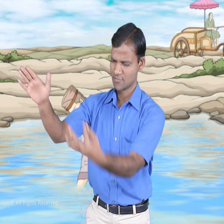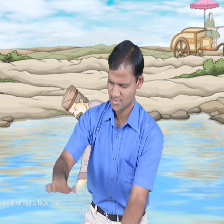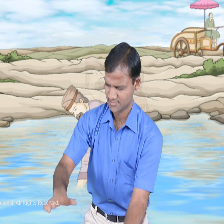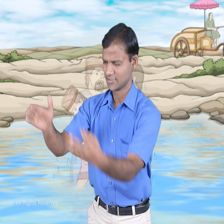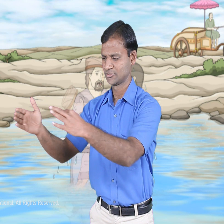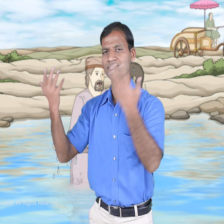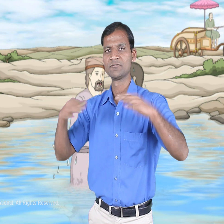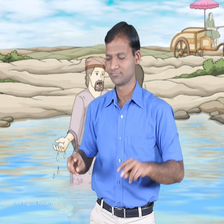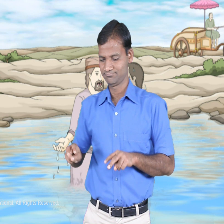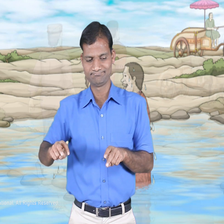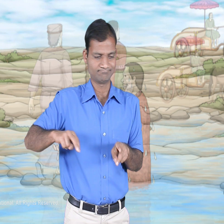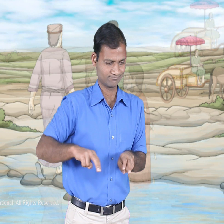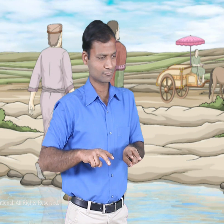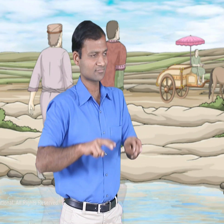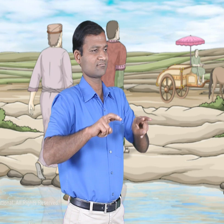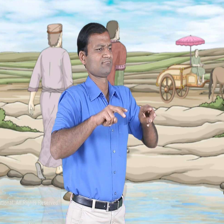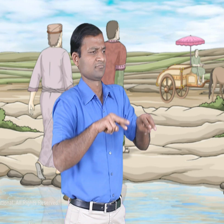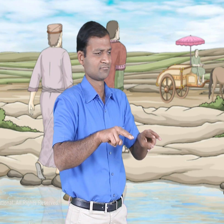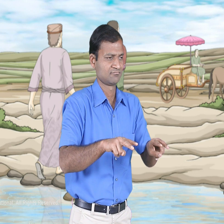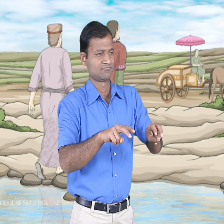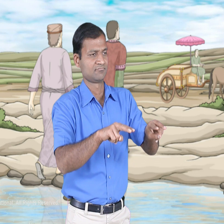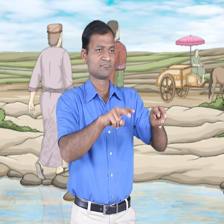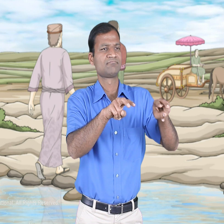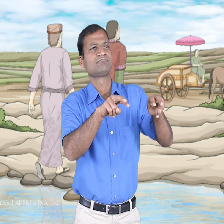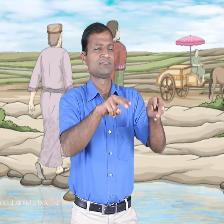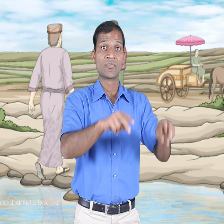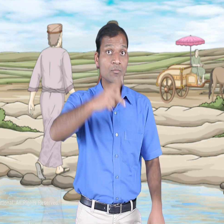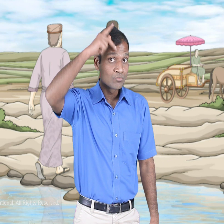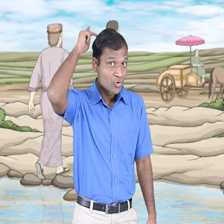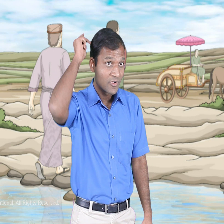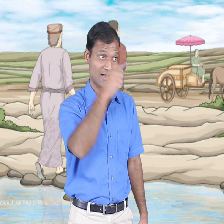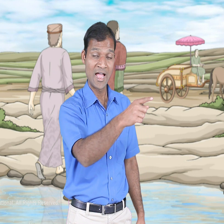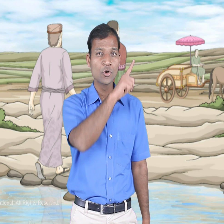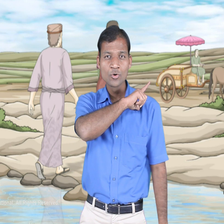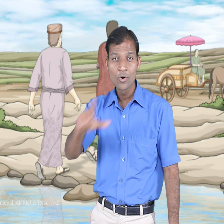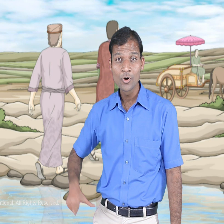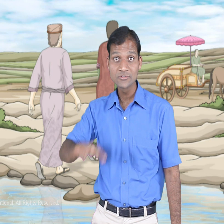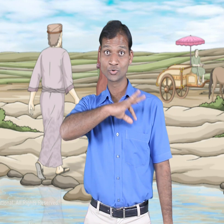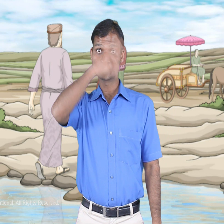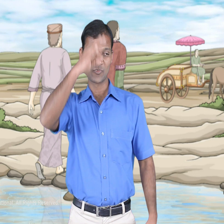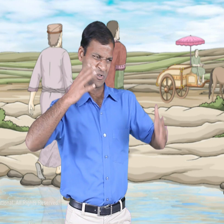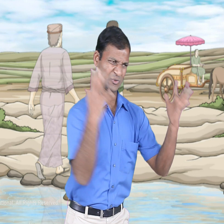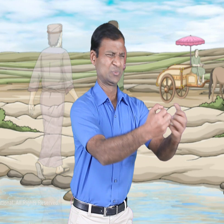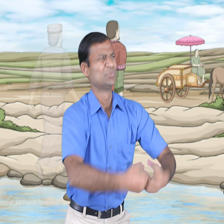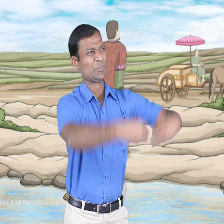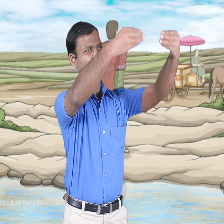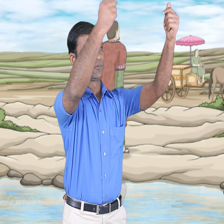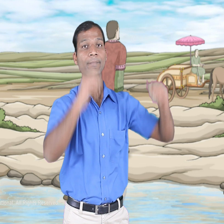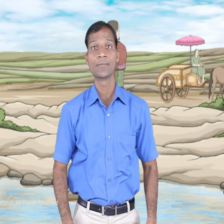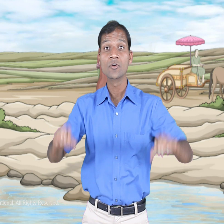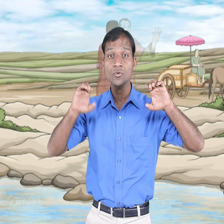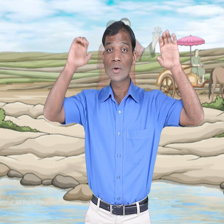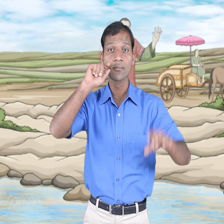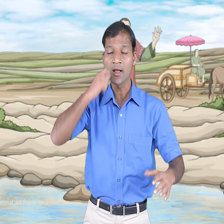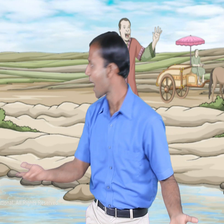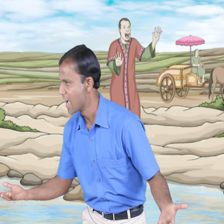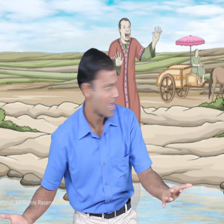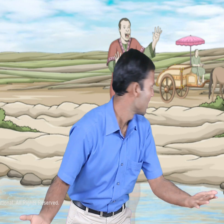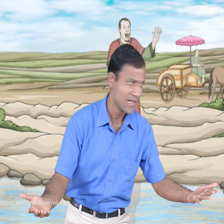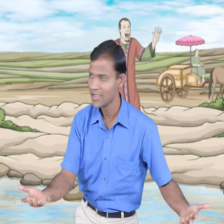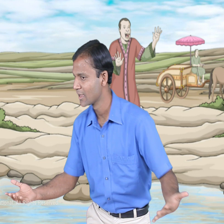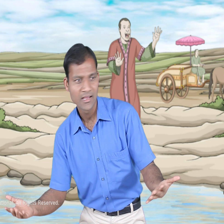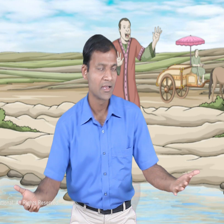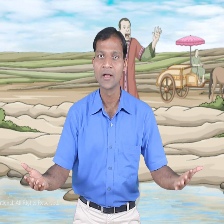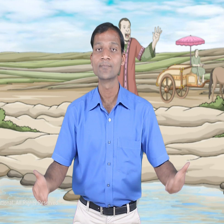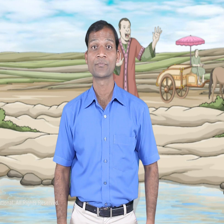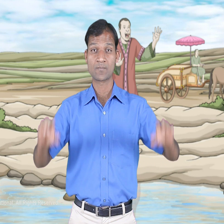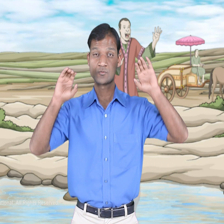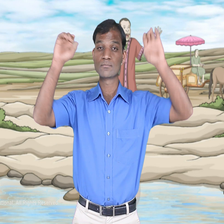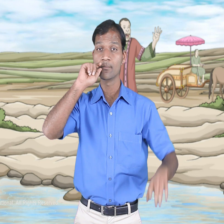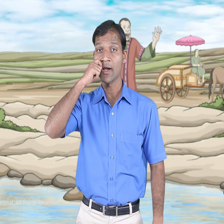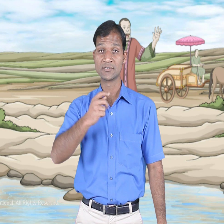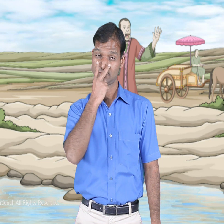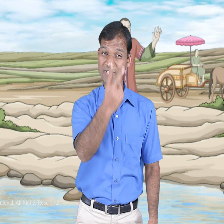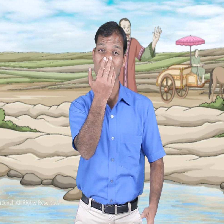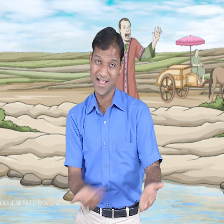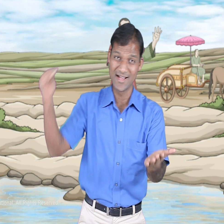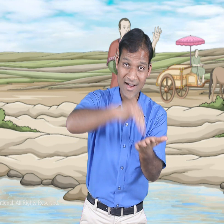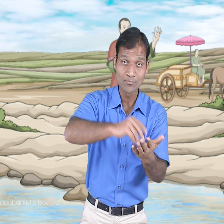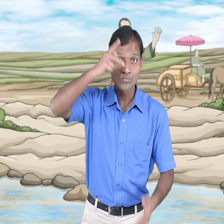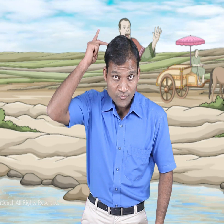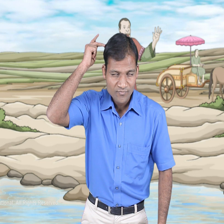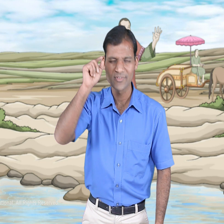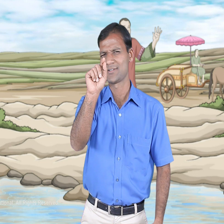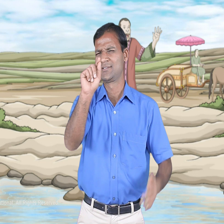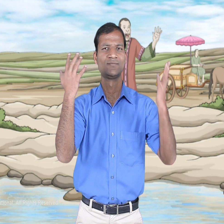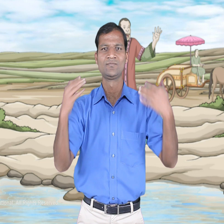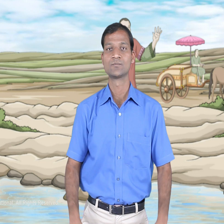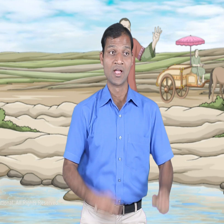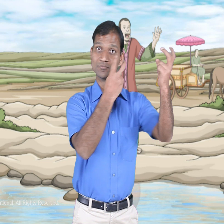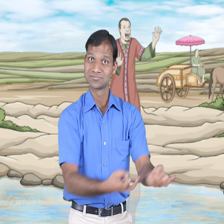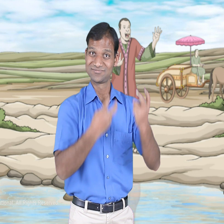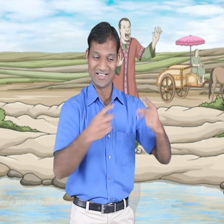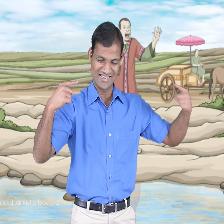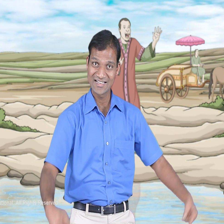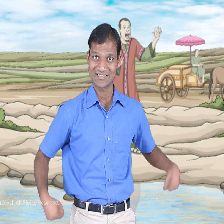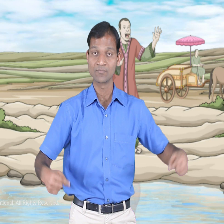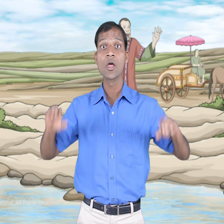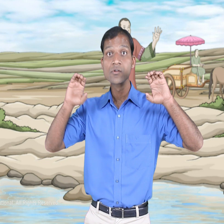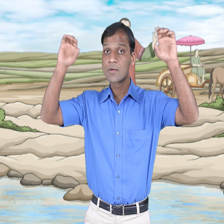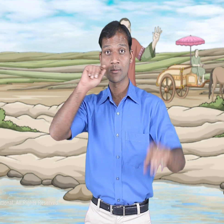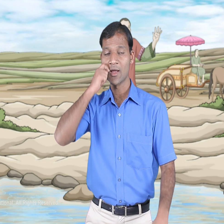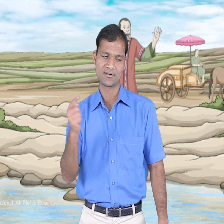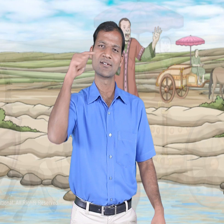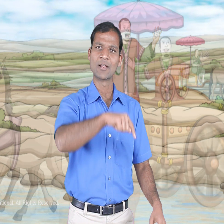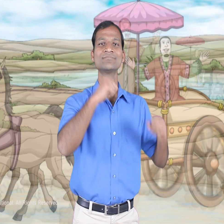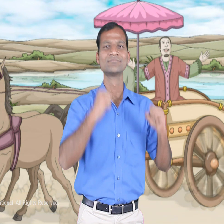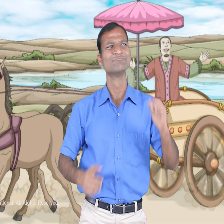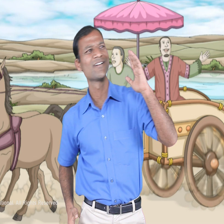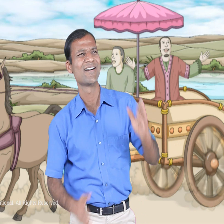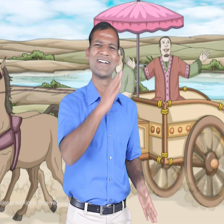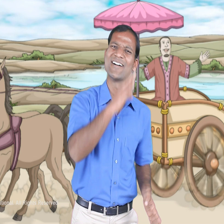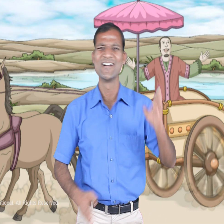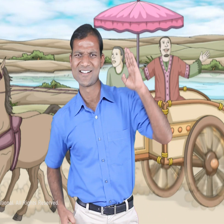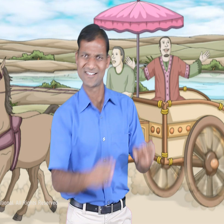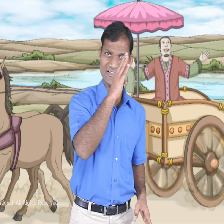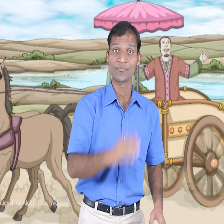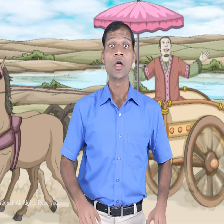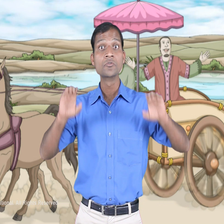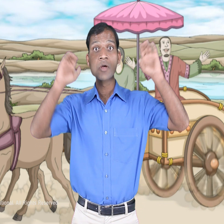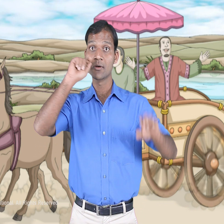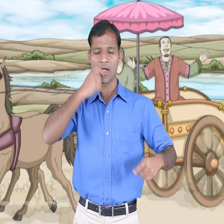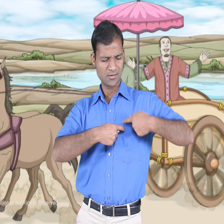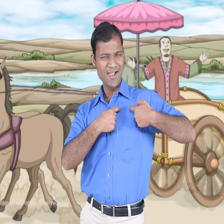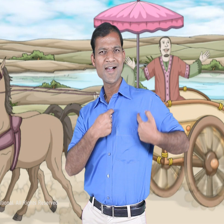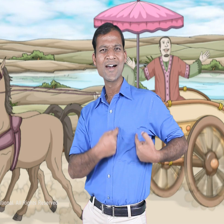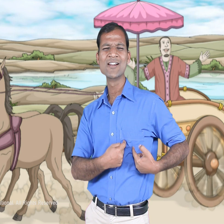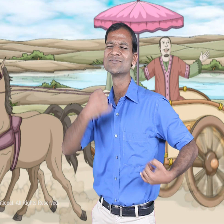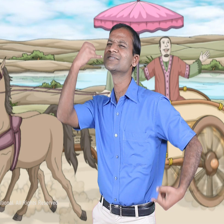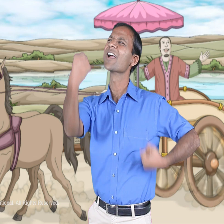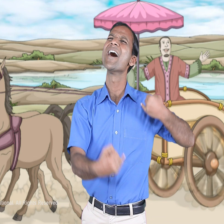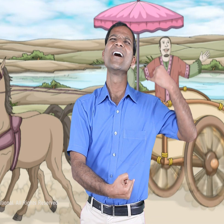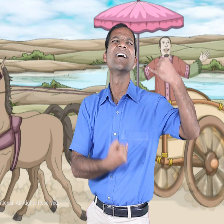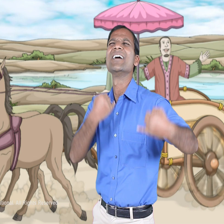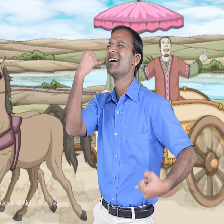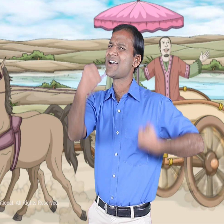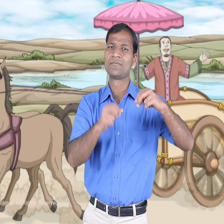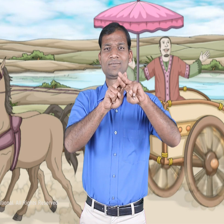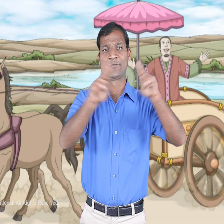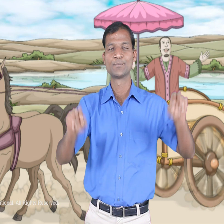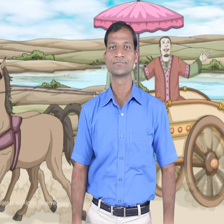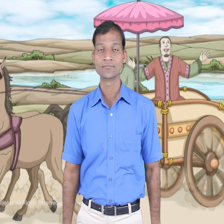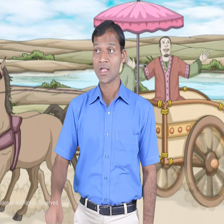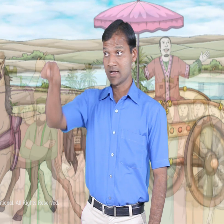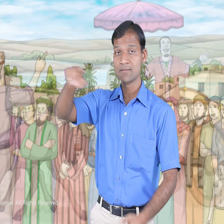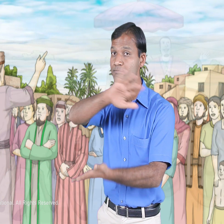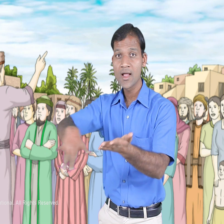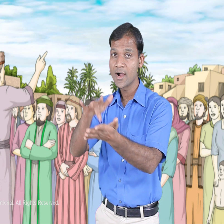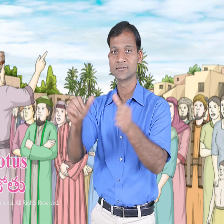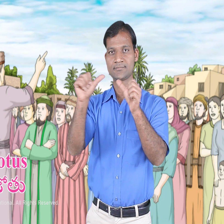When they came up out of the water, the Spirit of the Lord carried Philip away, and the eunuch saw him no more, but went on his way rejoicing.